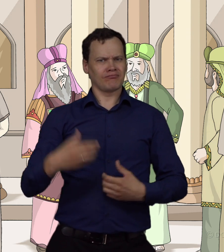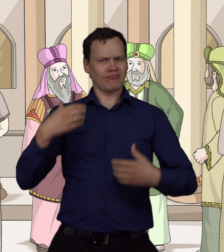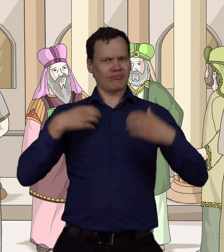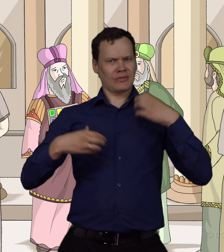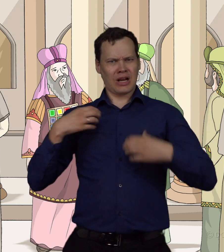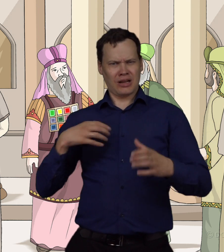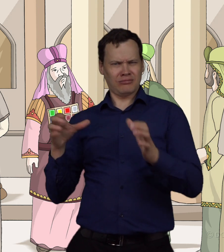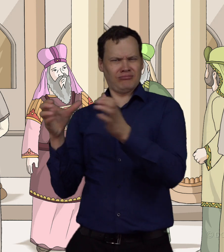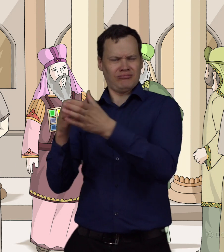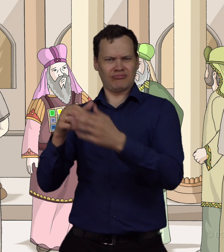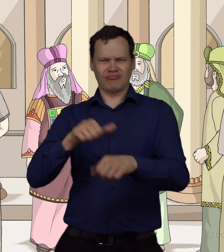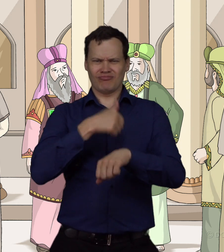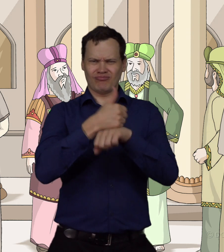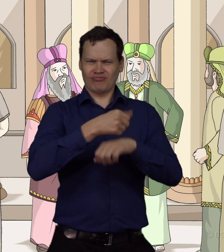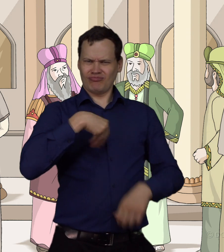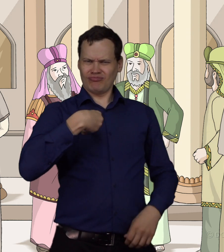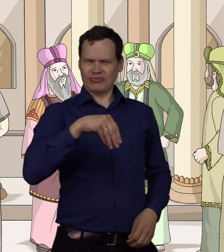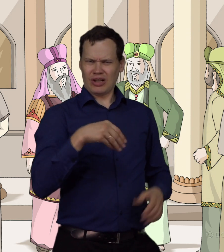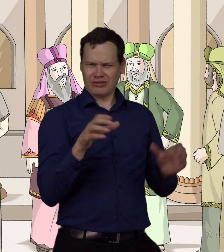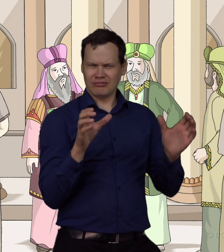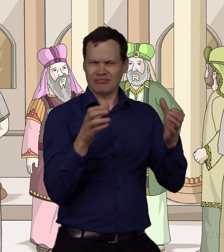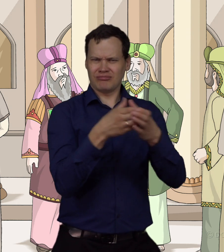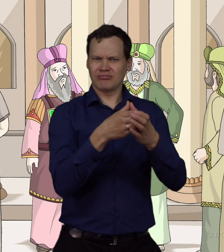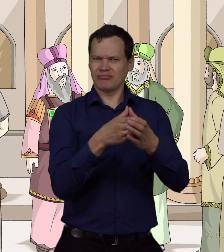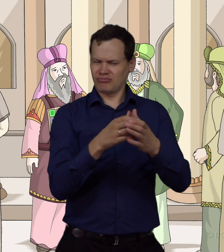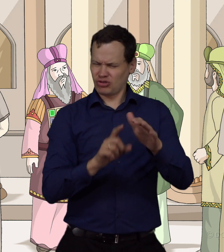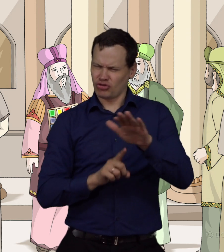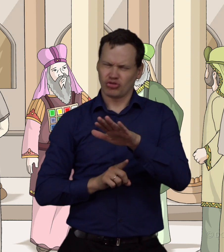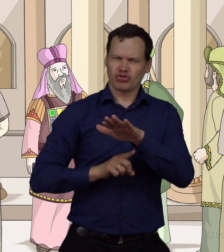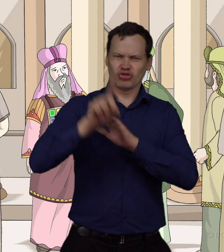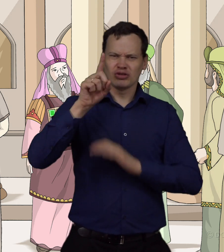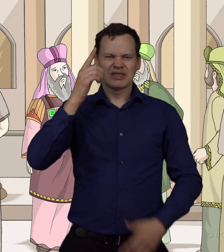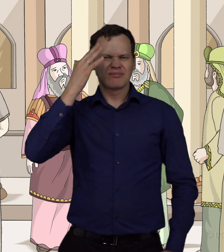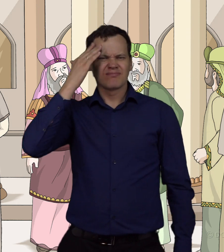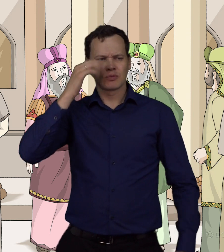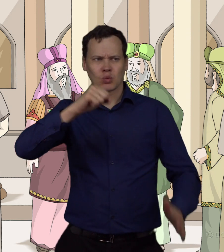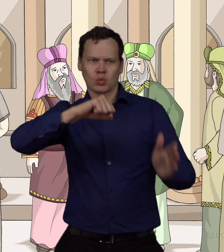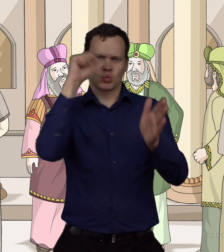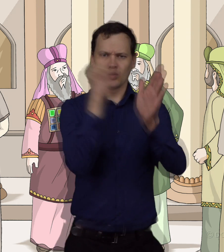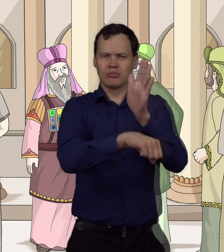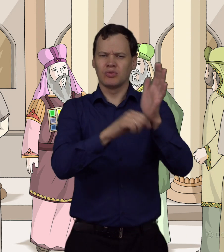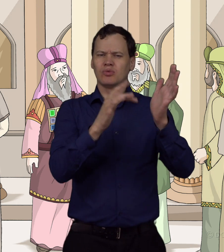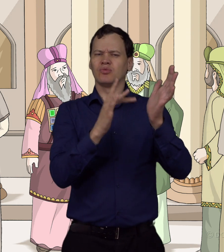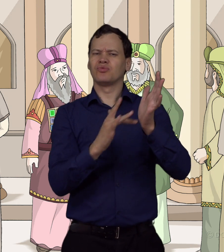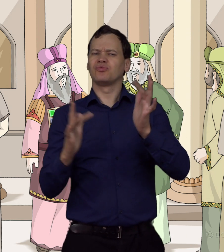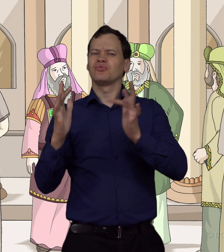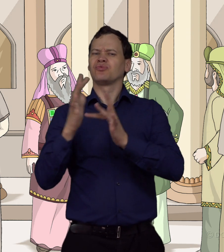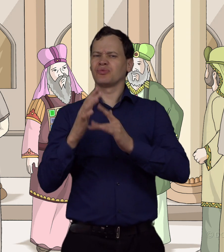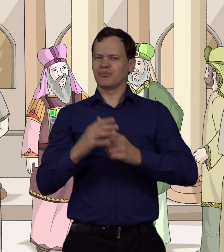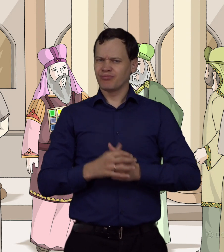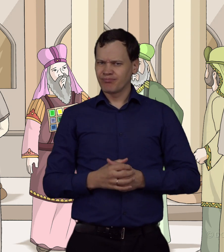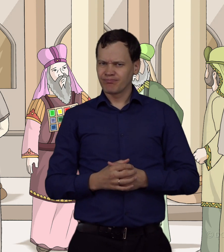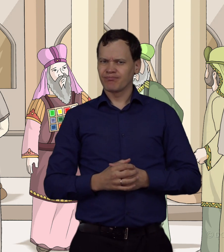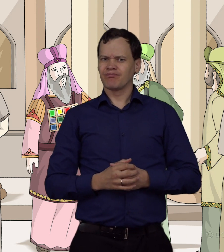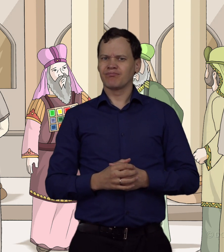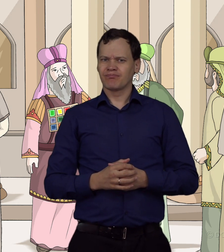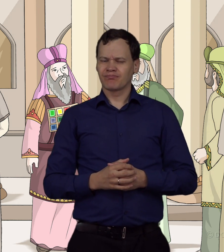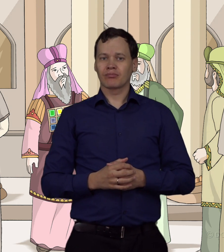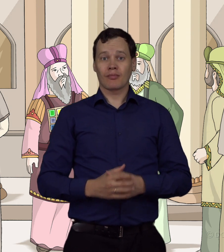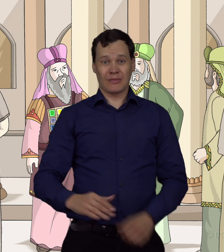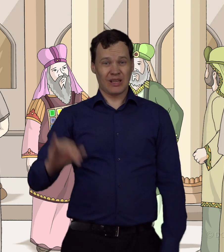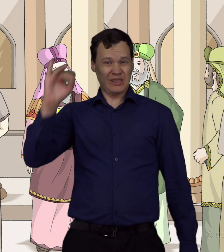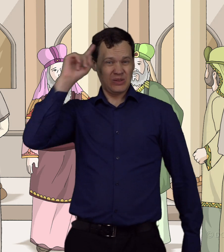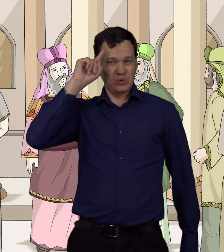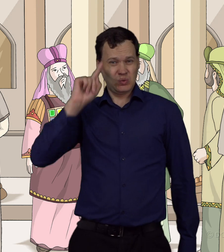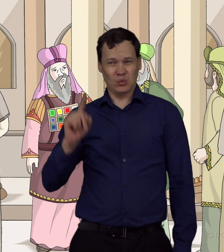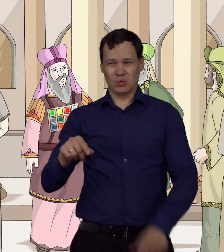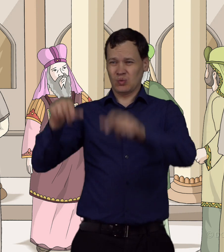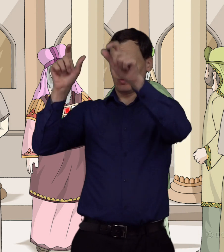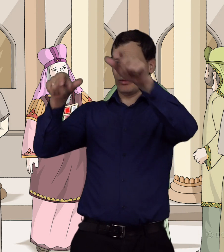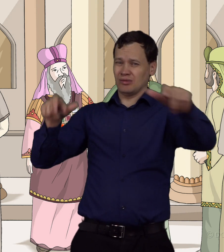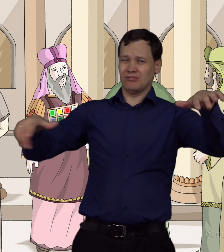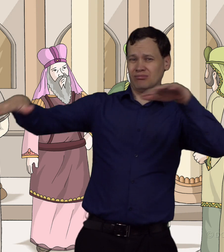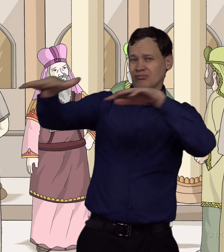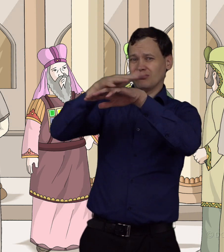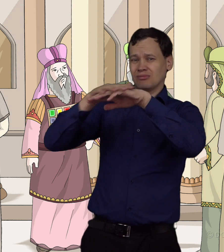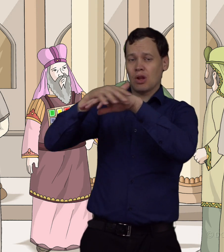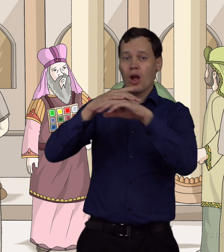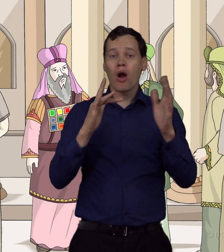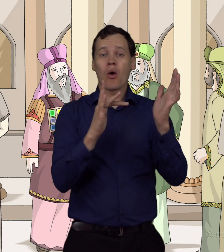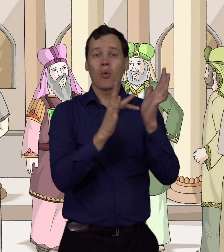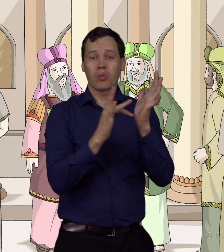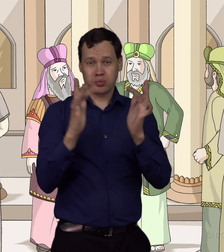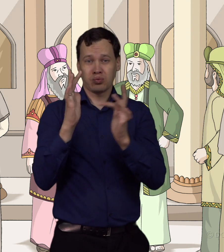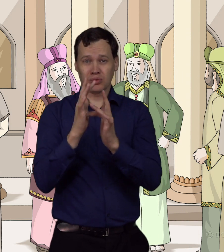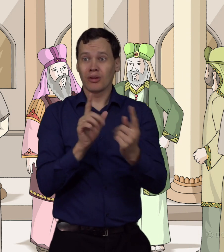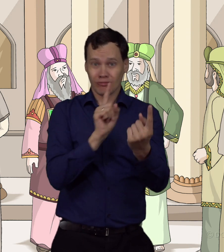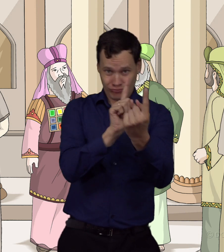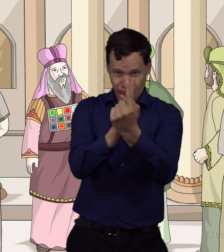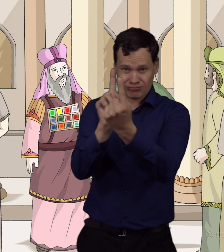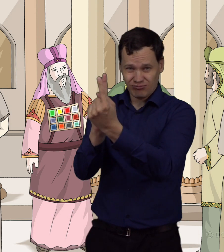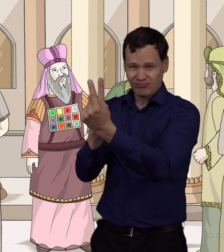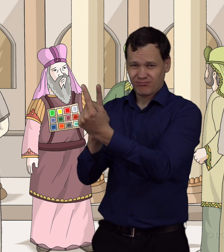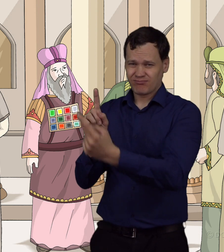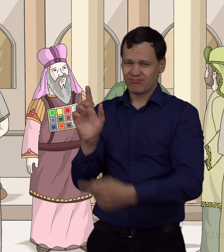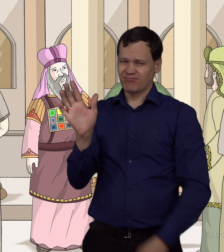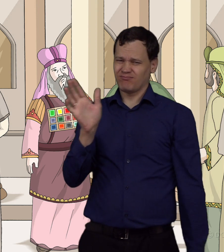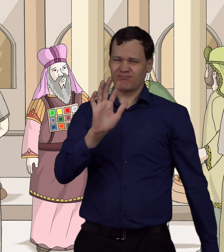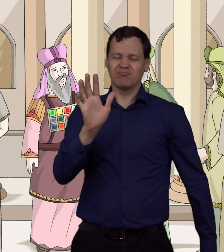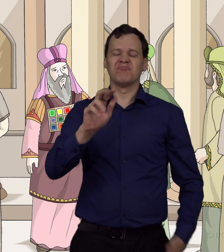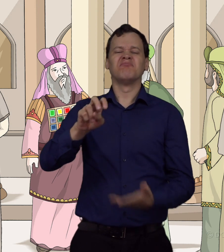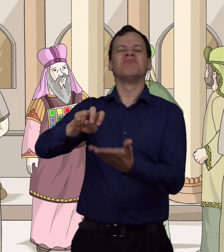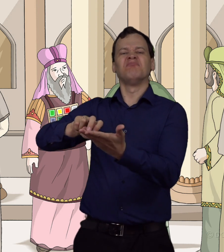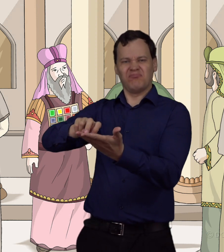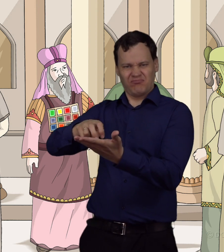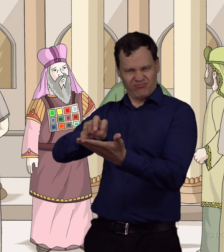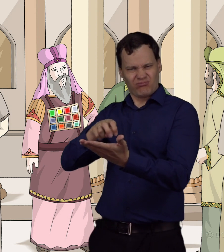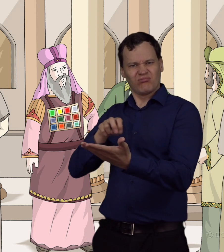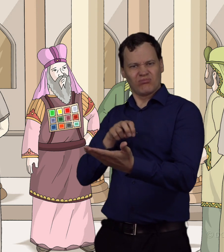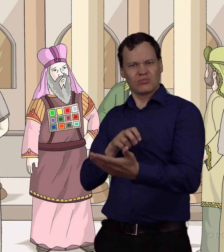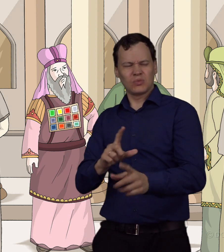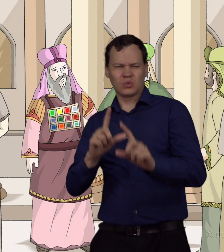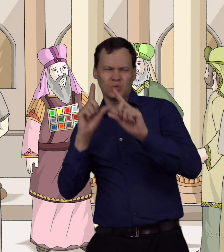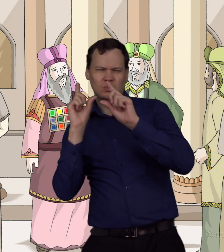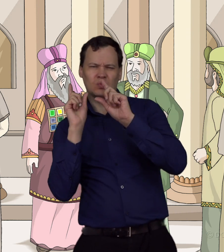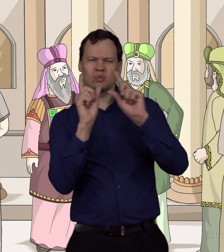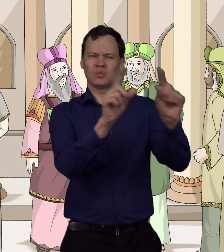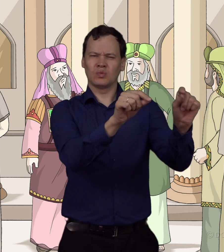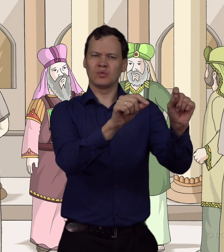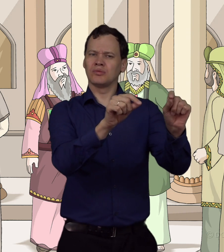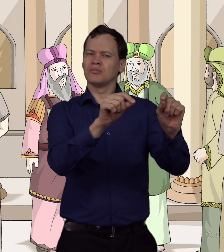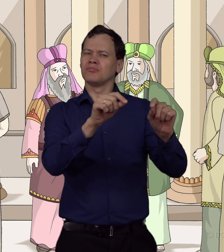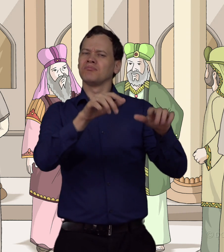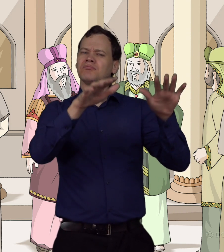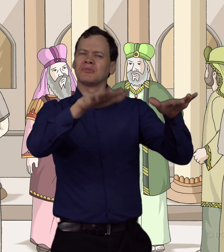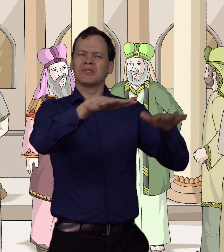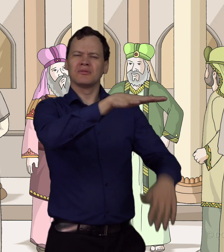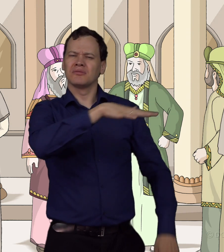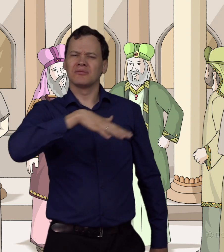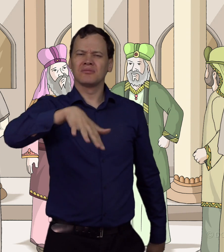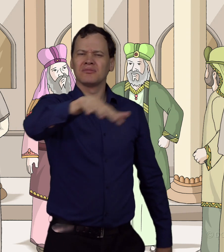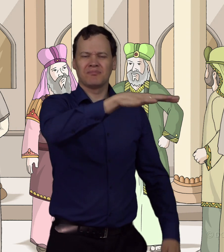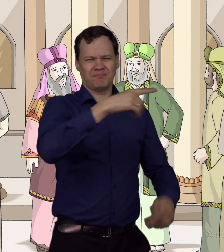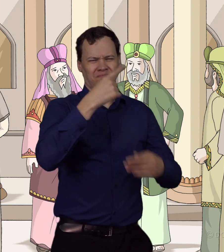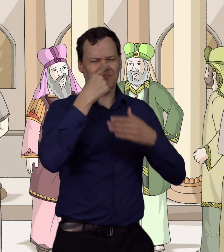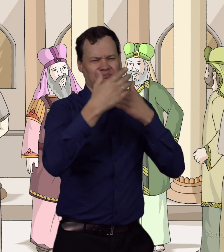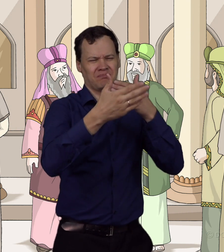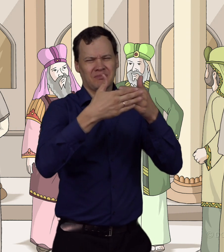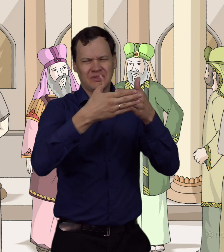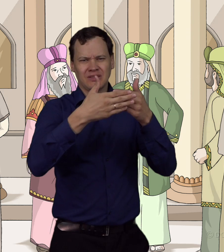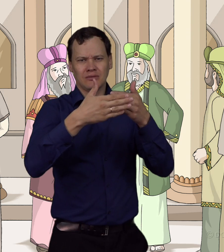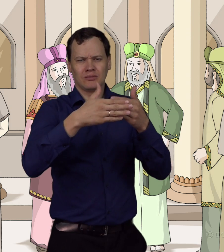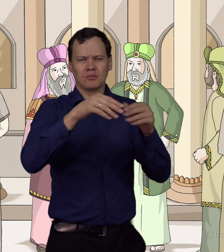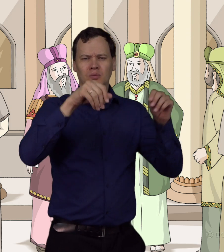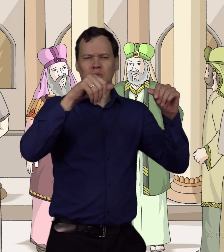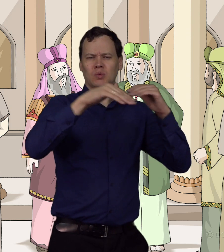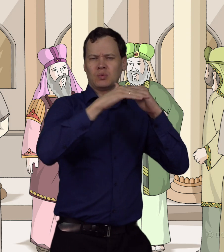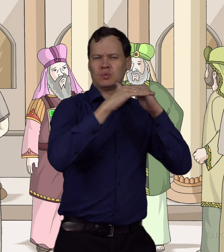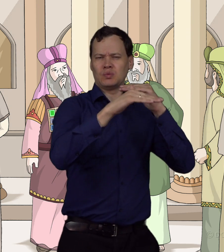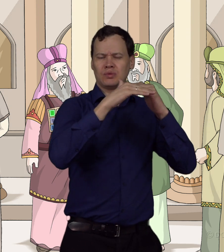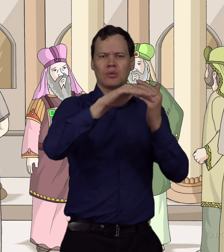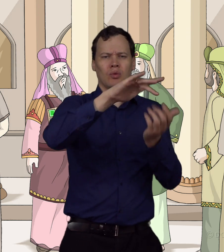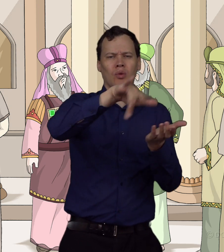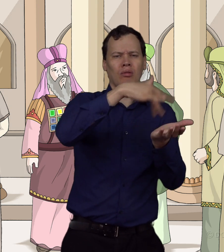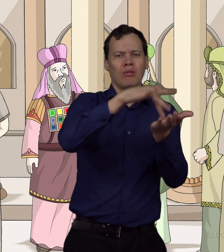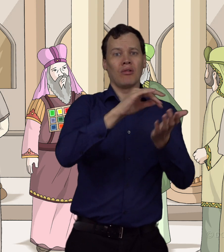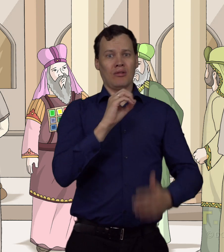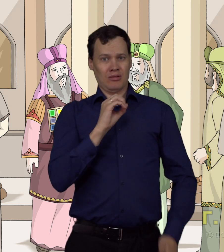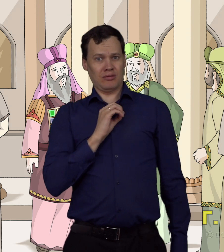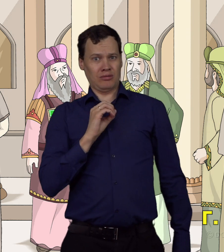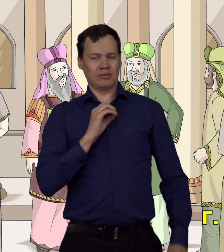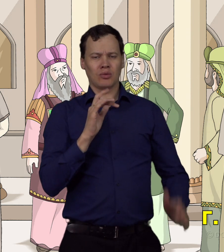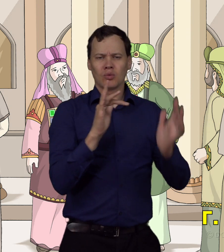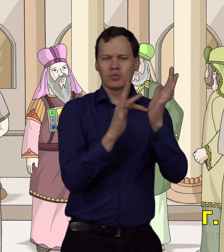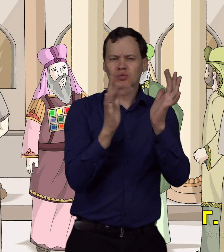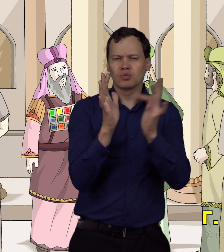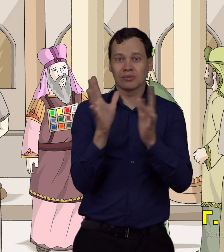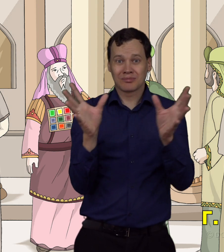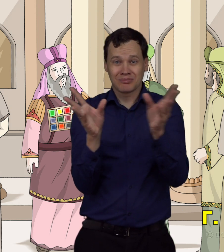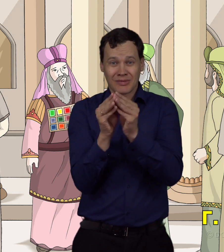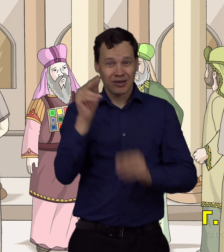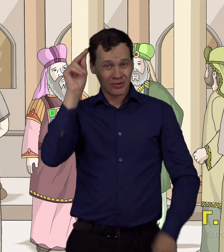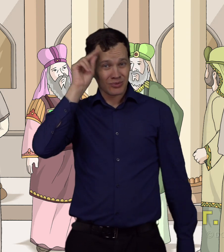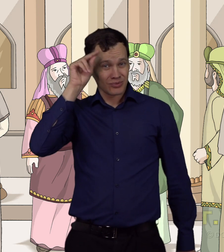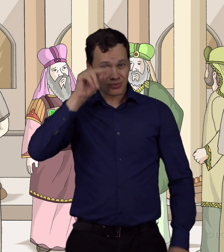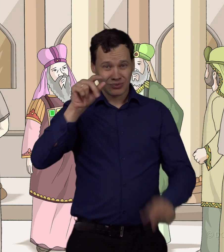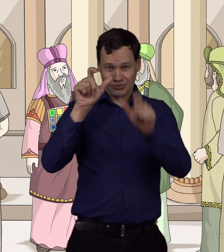Caiaphas did not say this on his own.